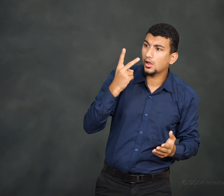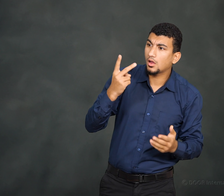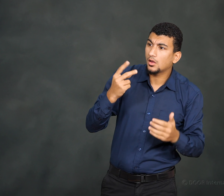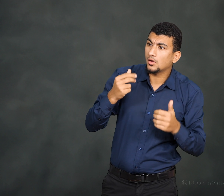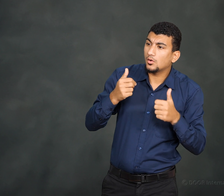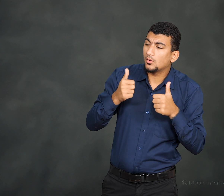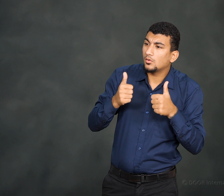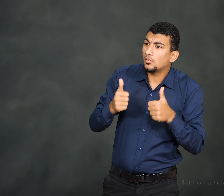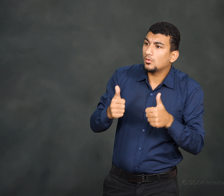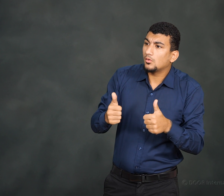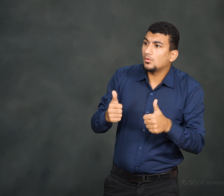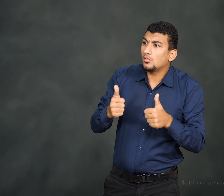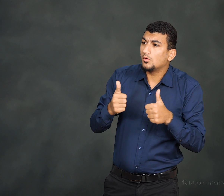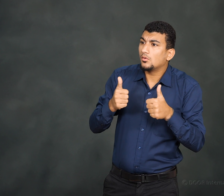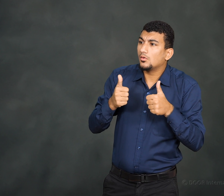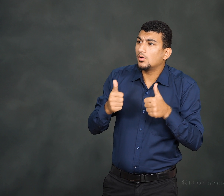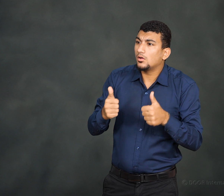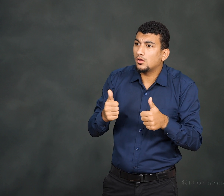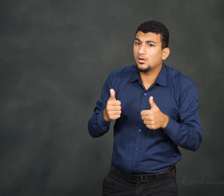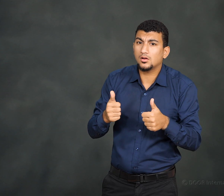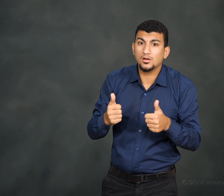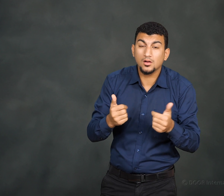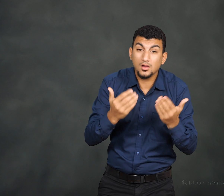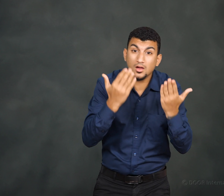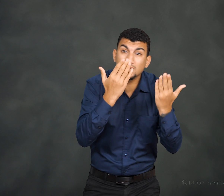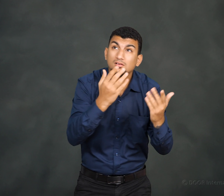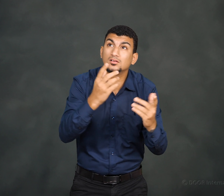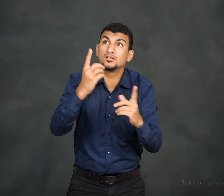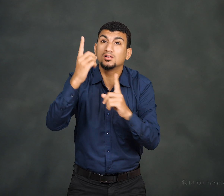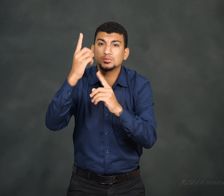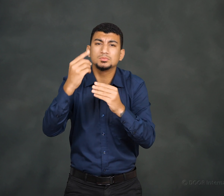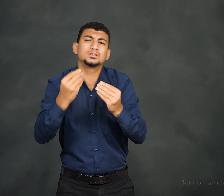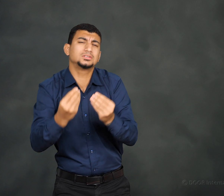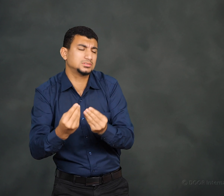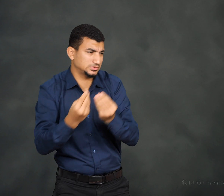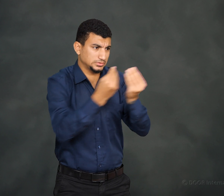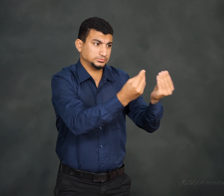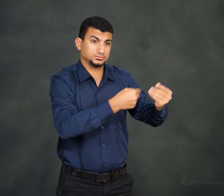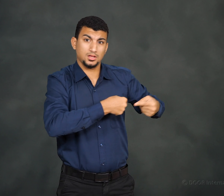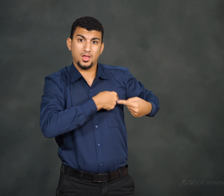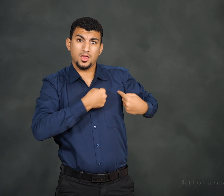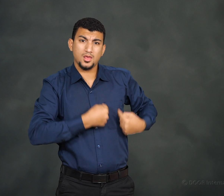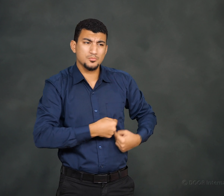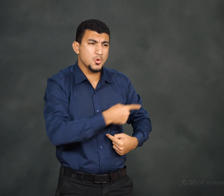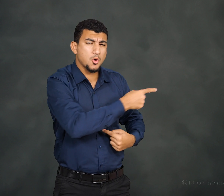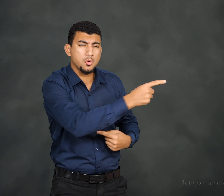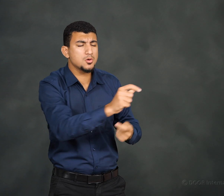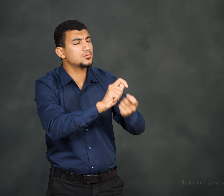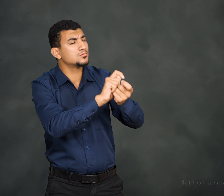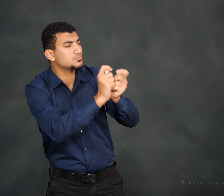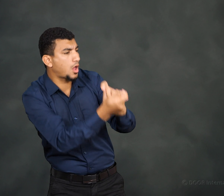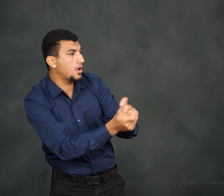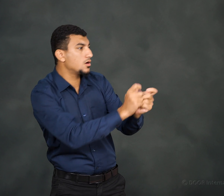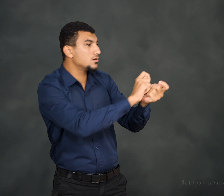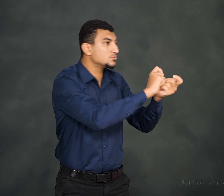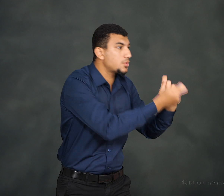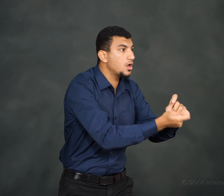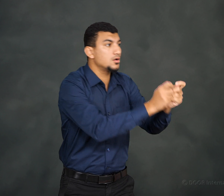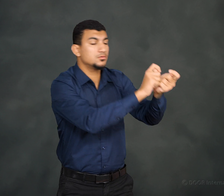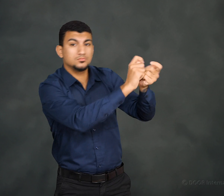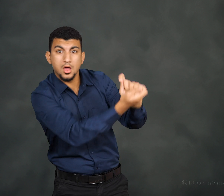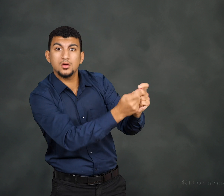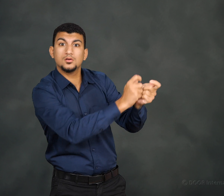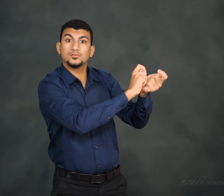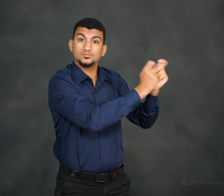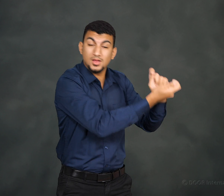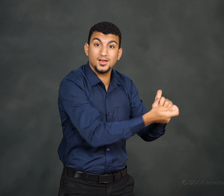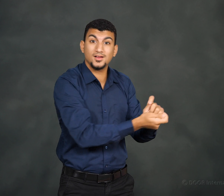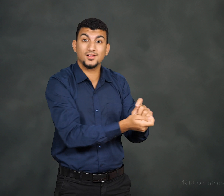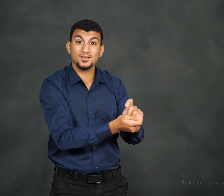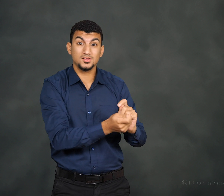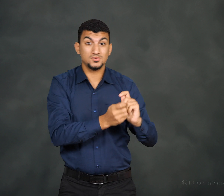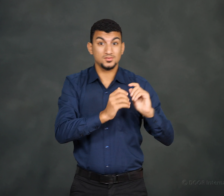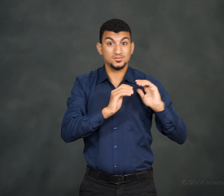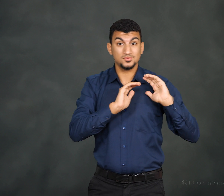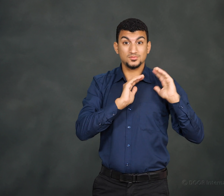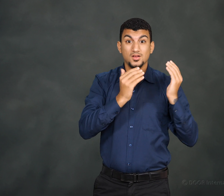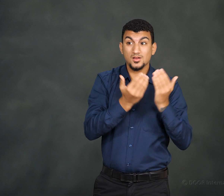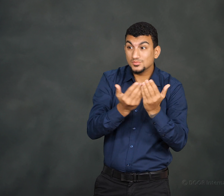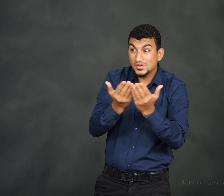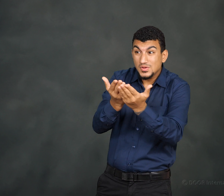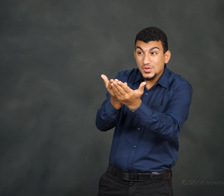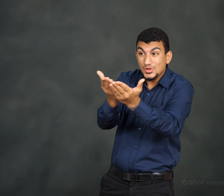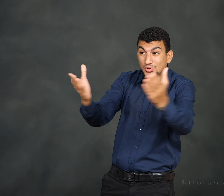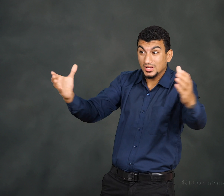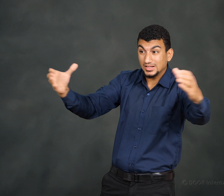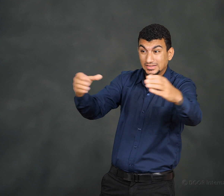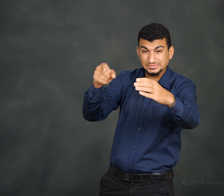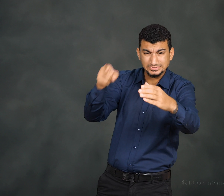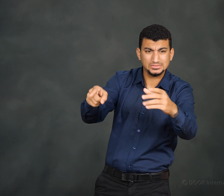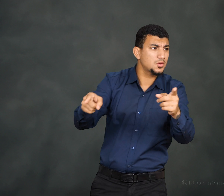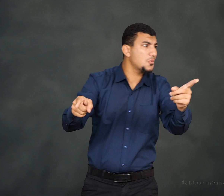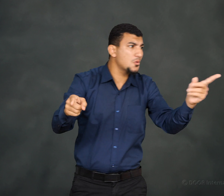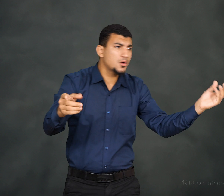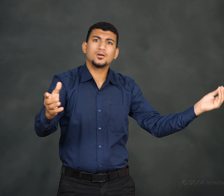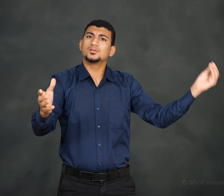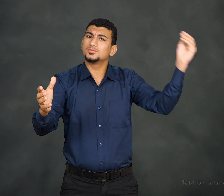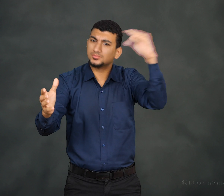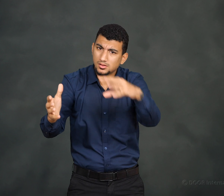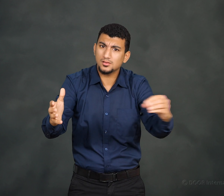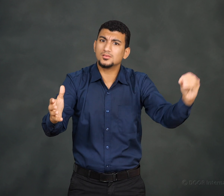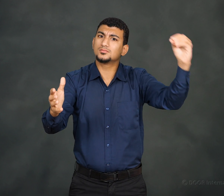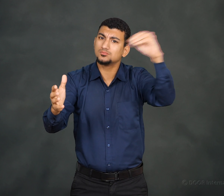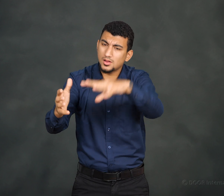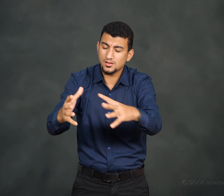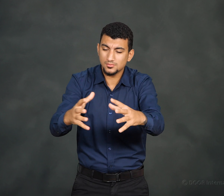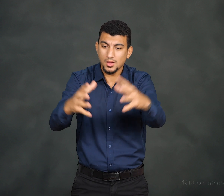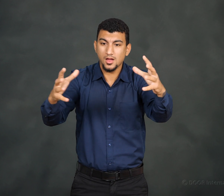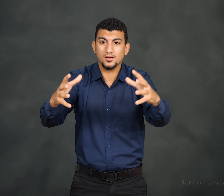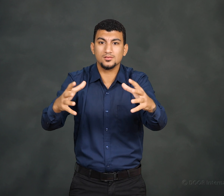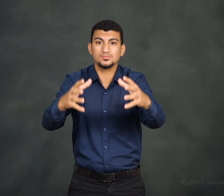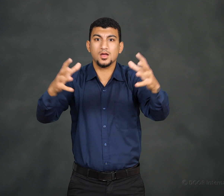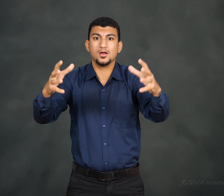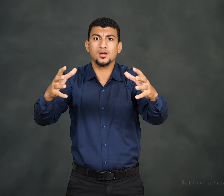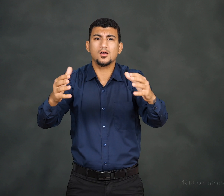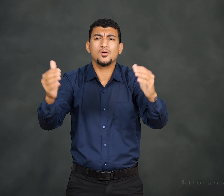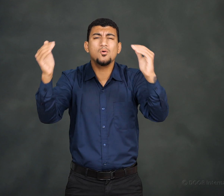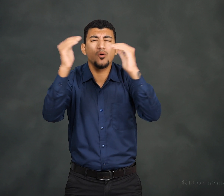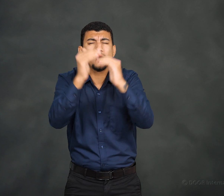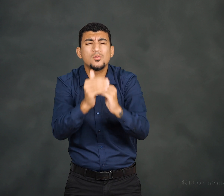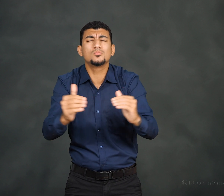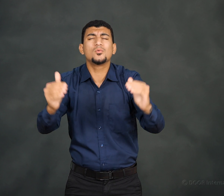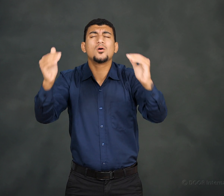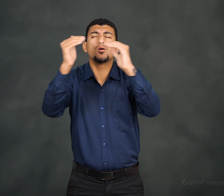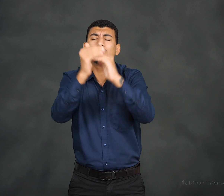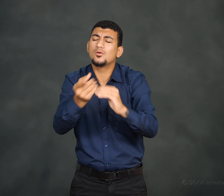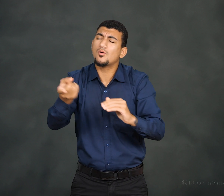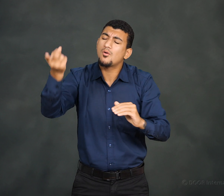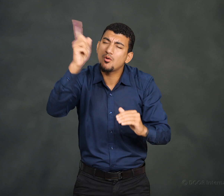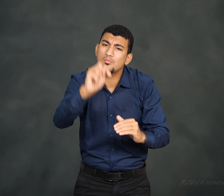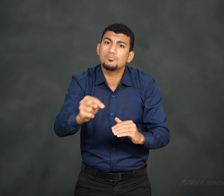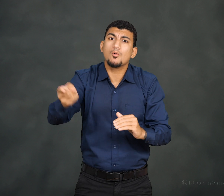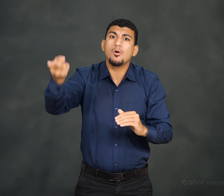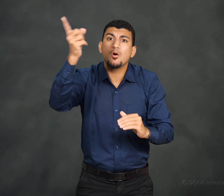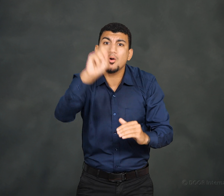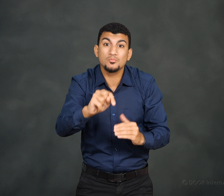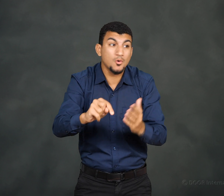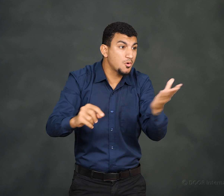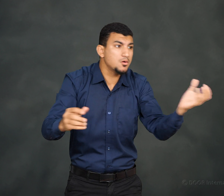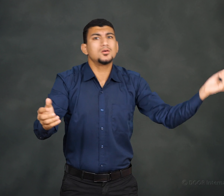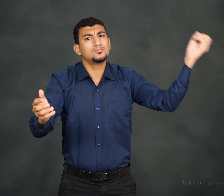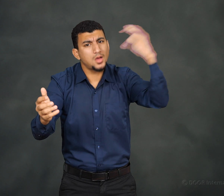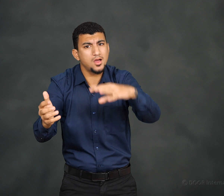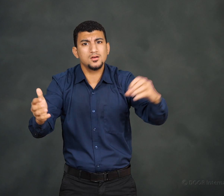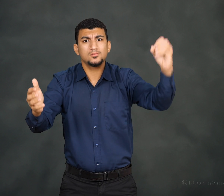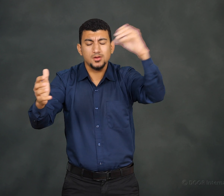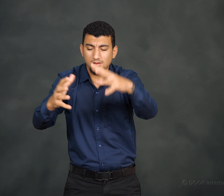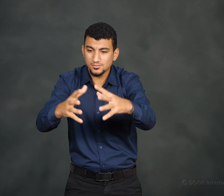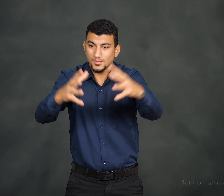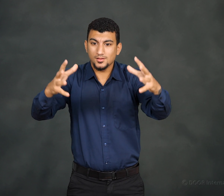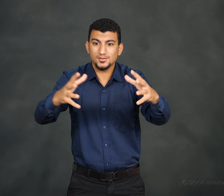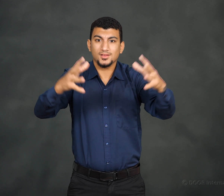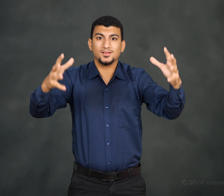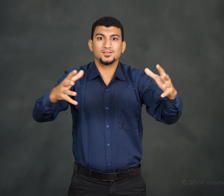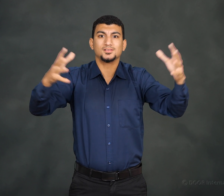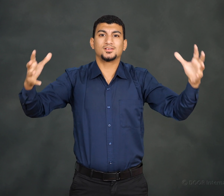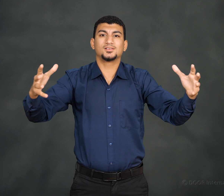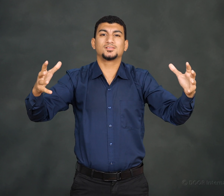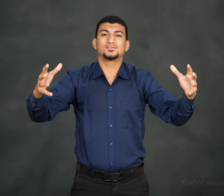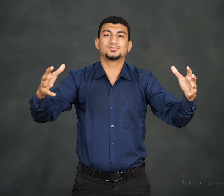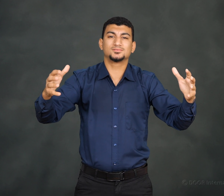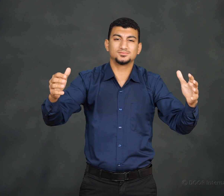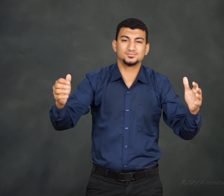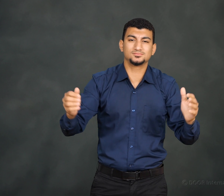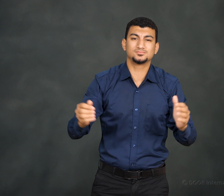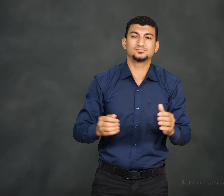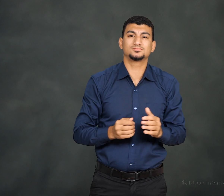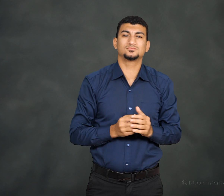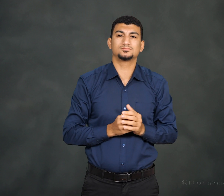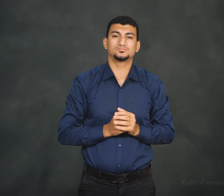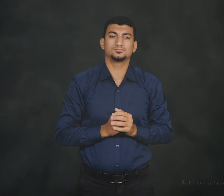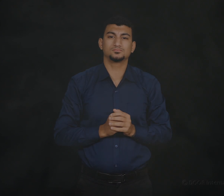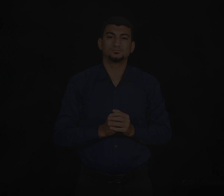And the Lord added to their number daily those who were being saved.